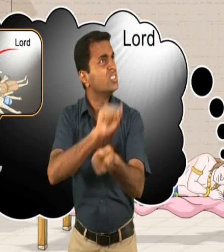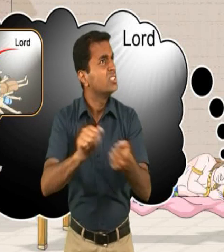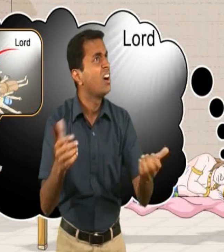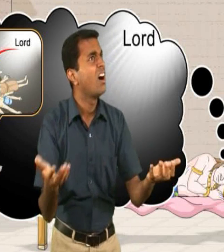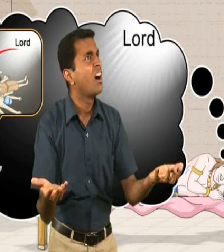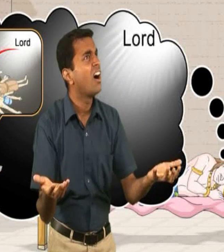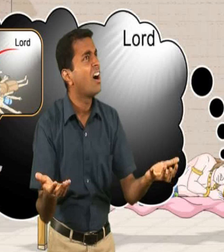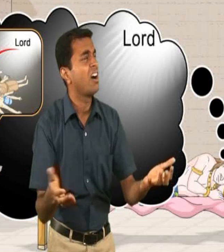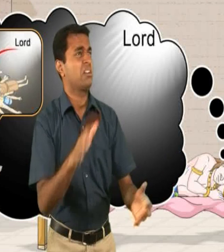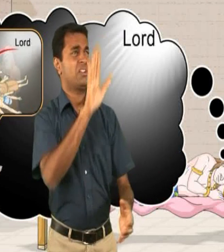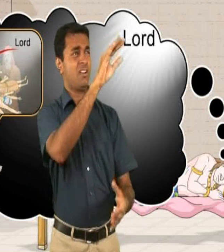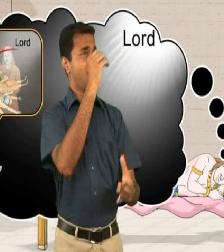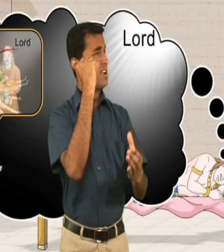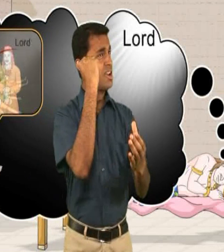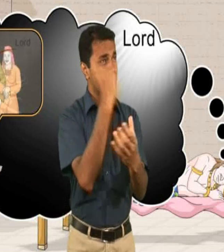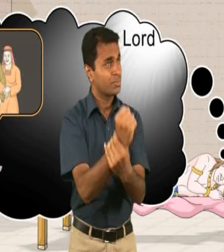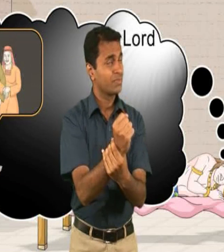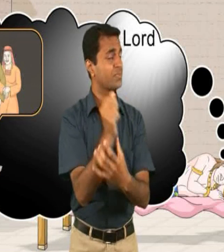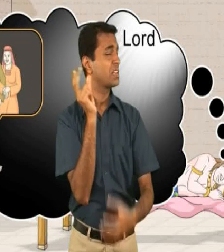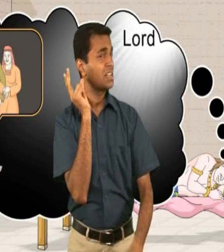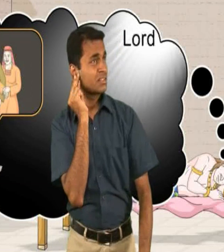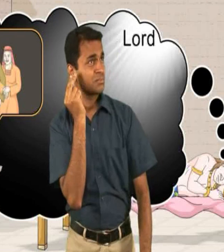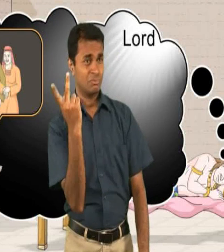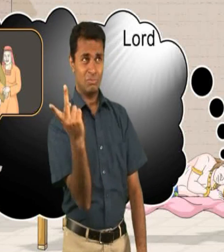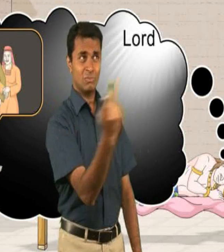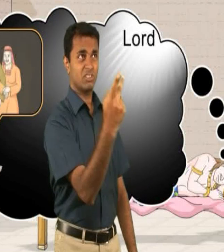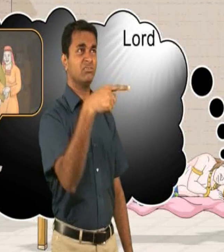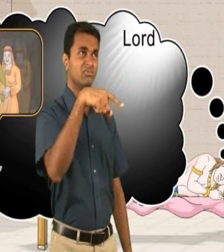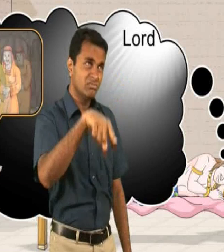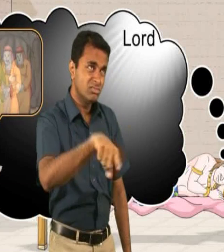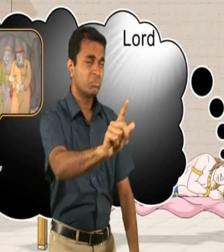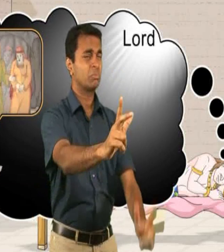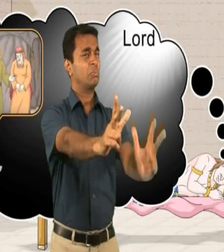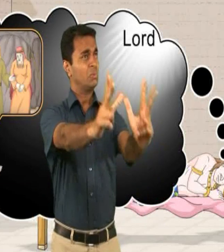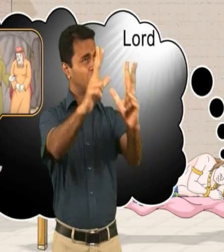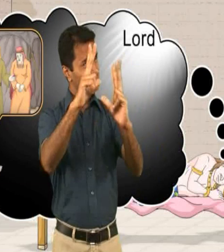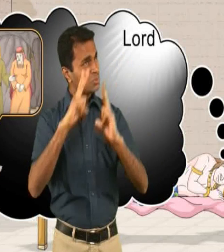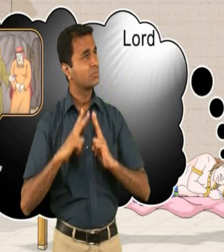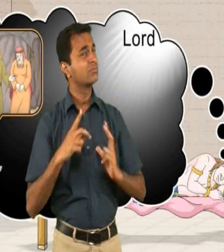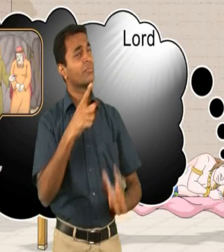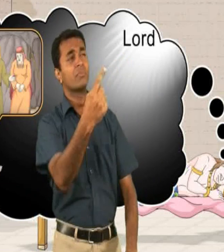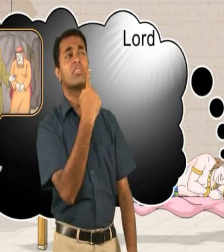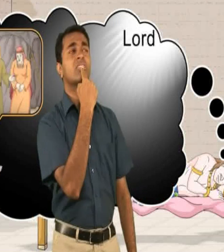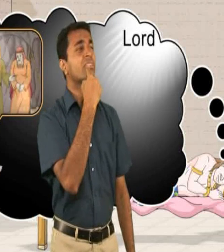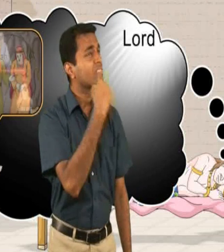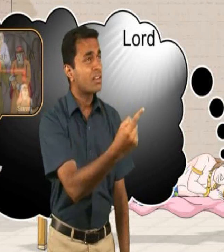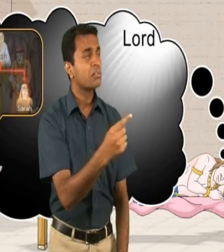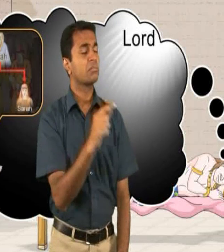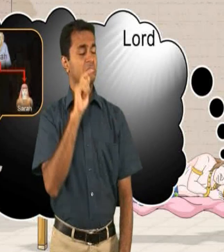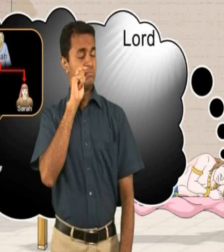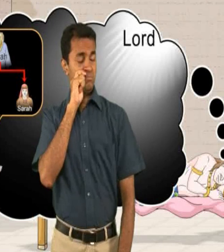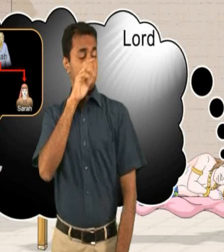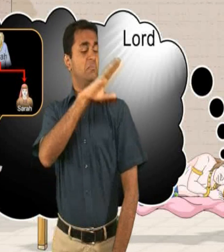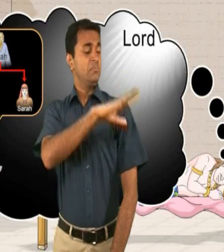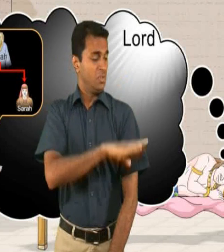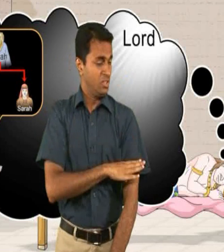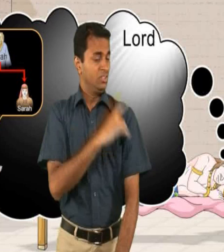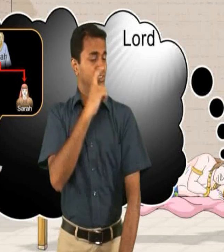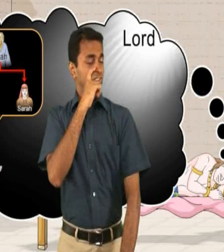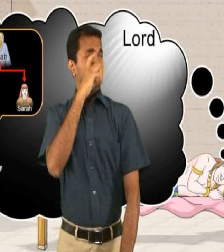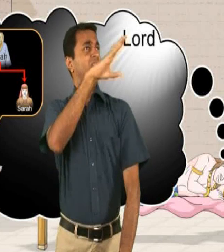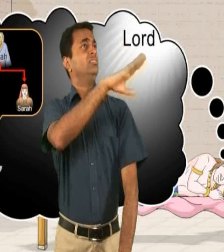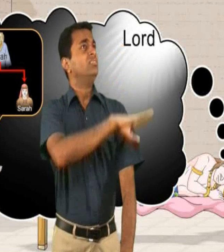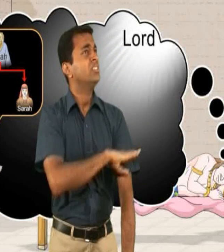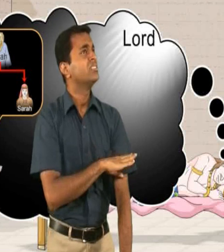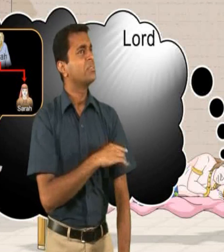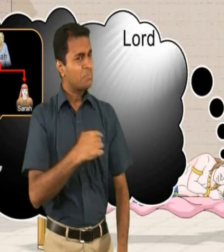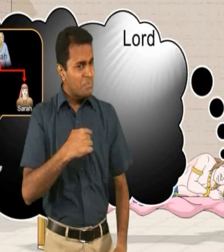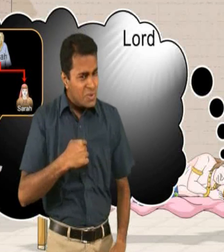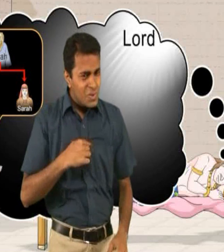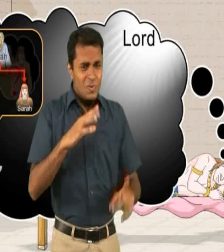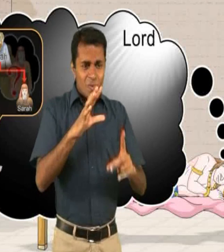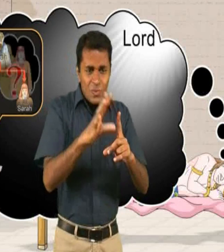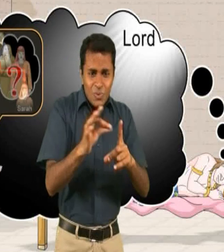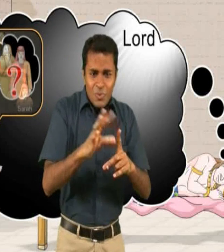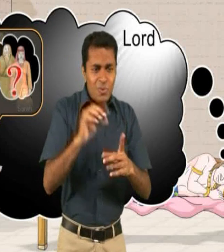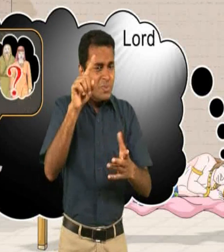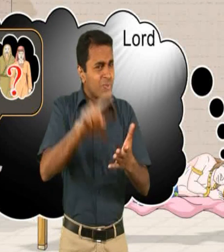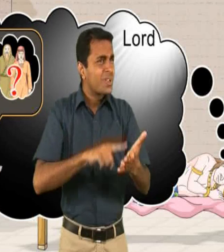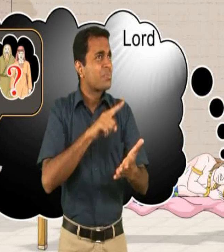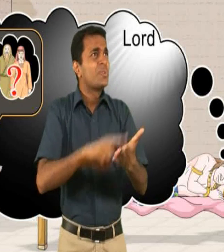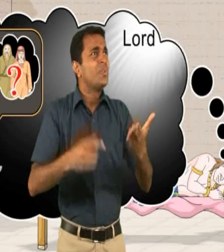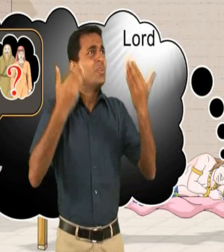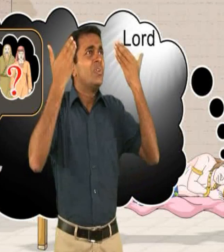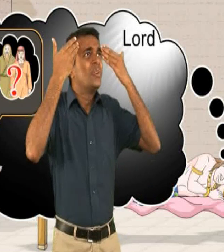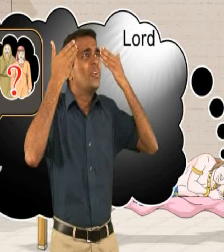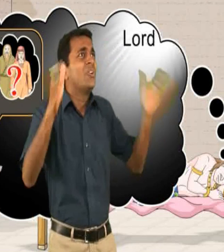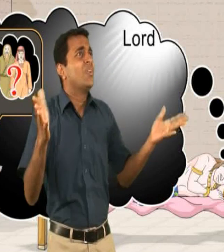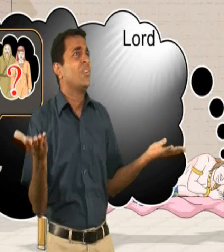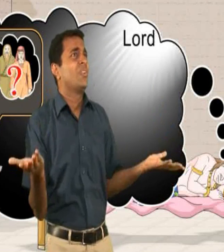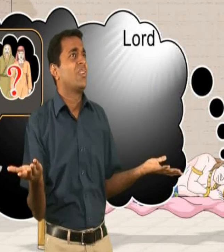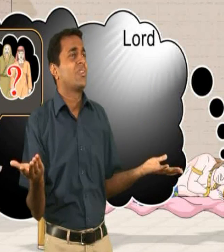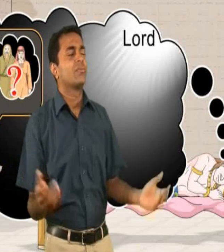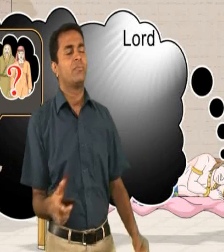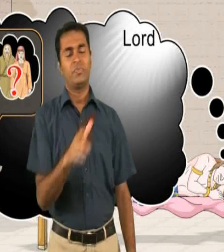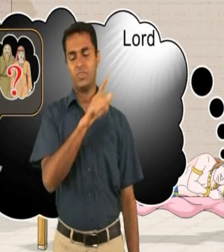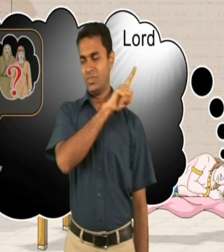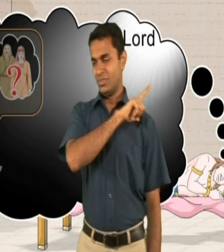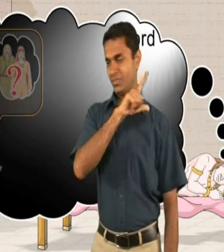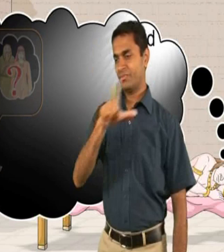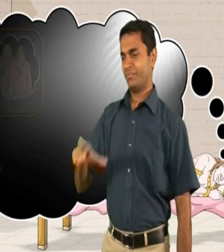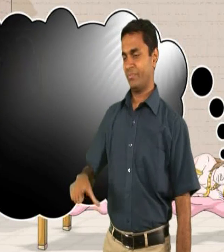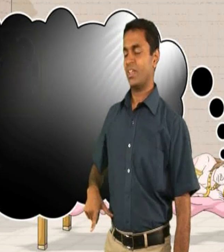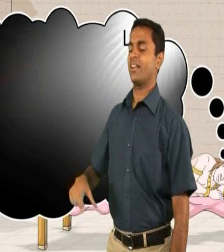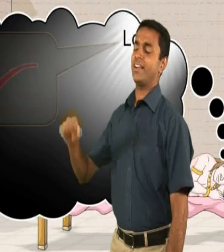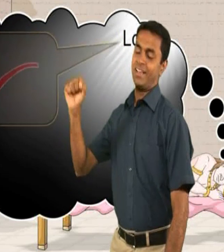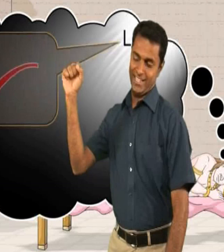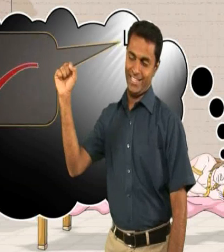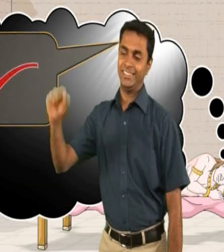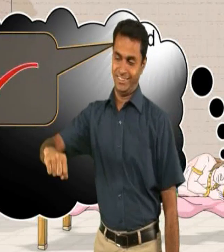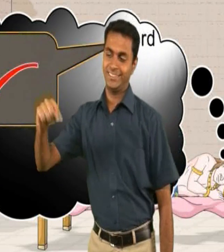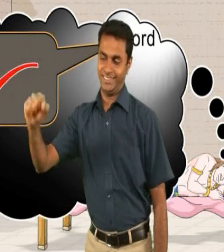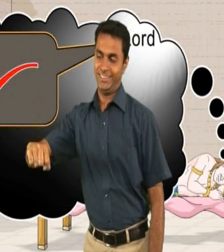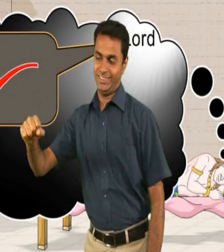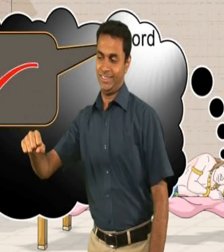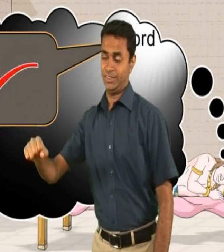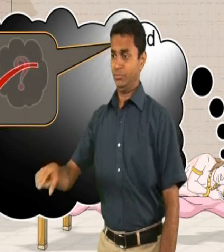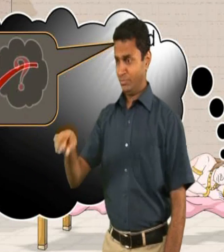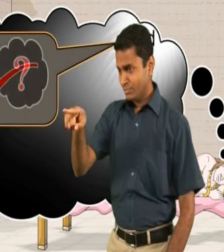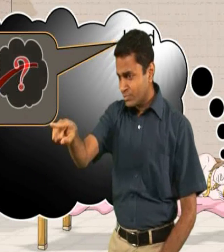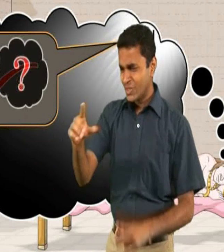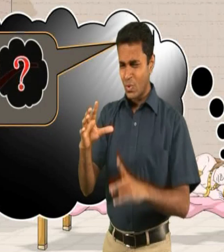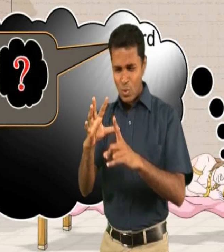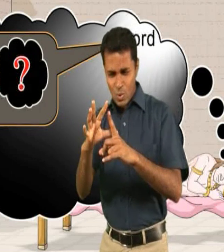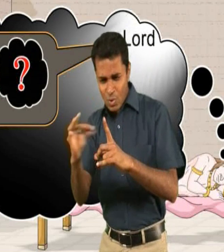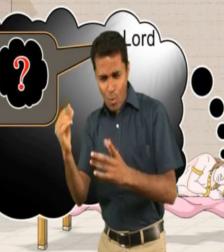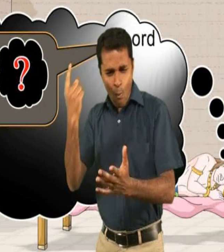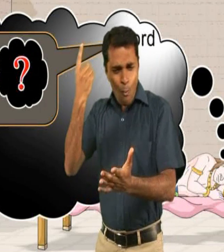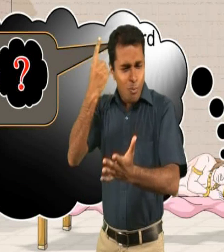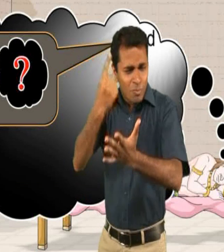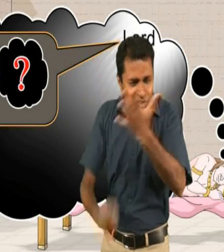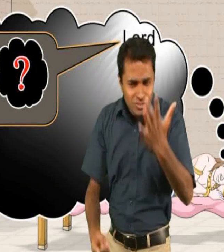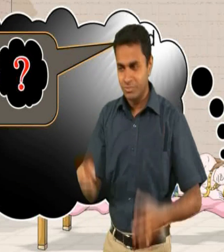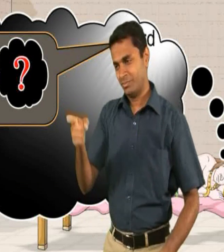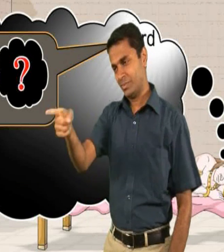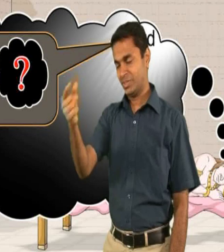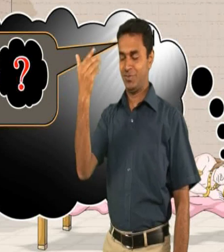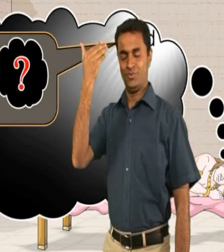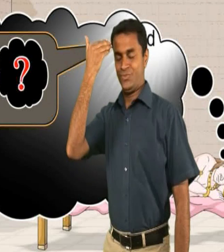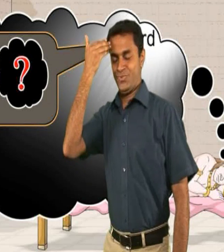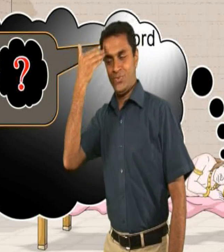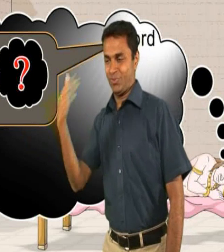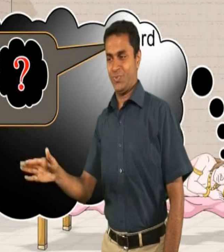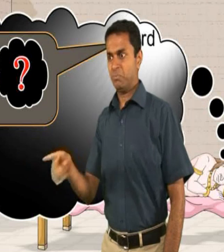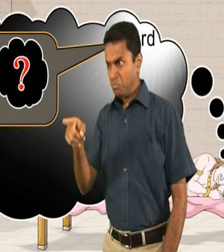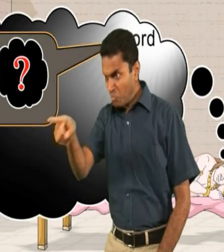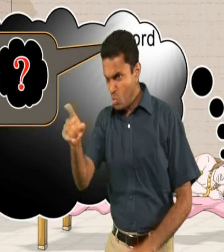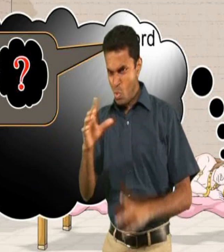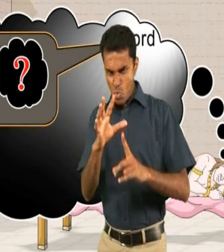Didn’t Abraham tell me, ‘She is my sister’? And she herself said, ‘He is my brother.’ I have done this in the integrity of my heart and the innocence of my hands.”